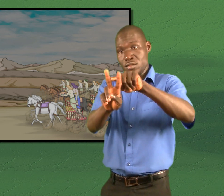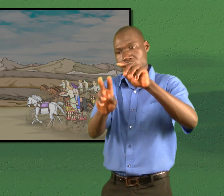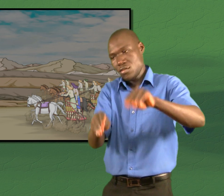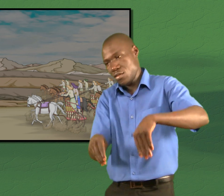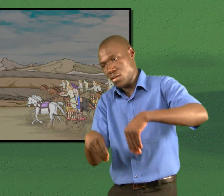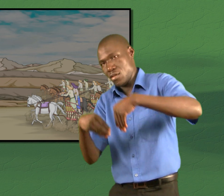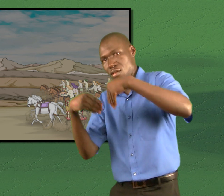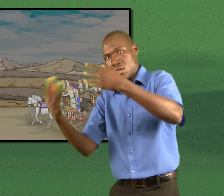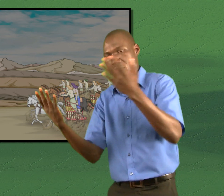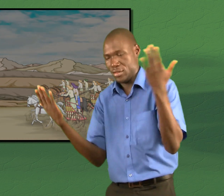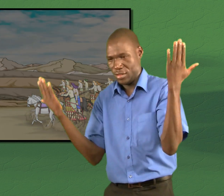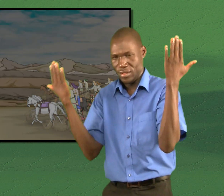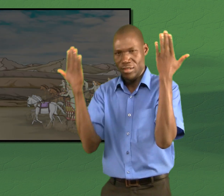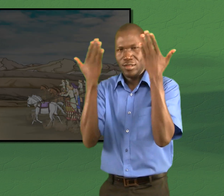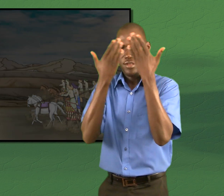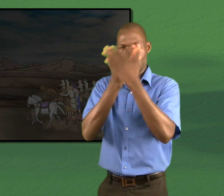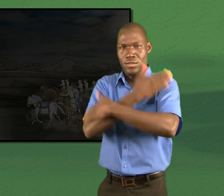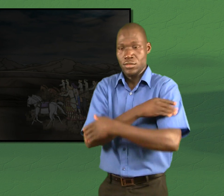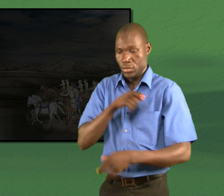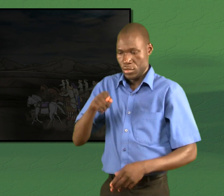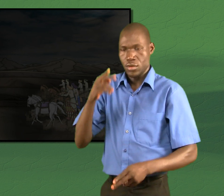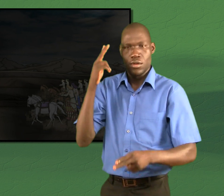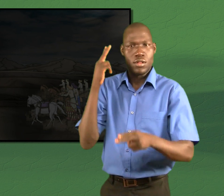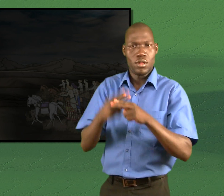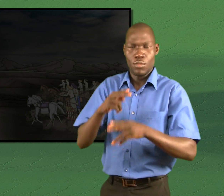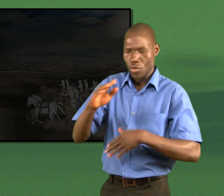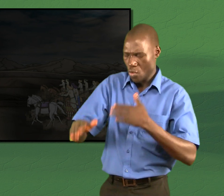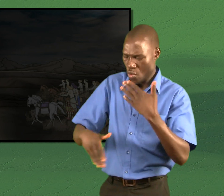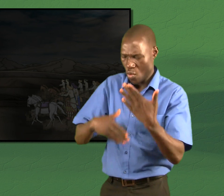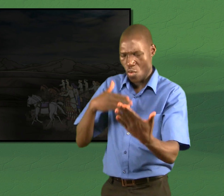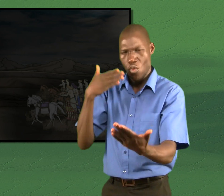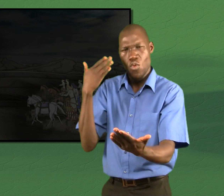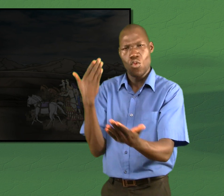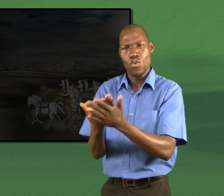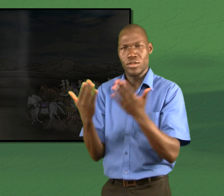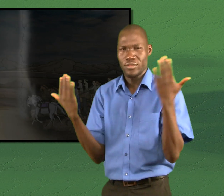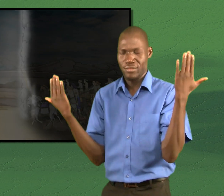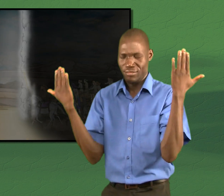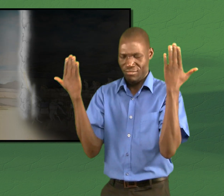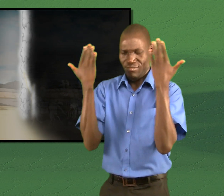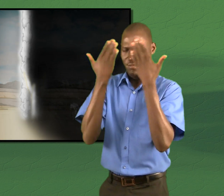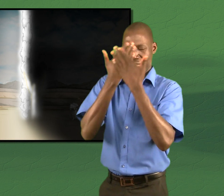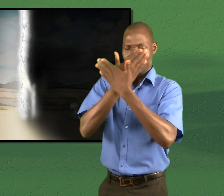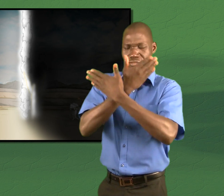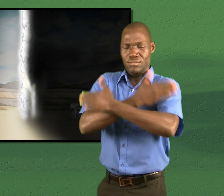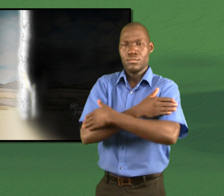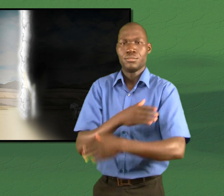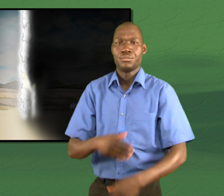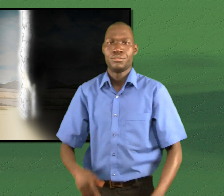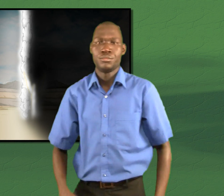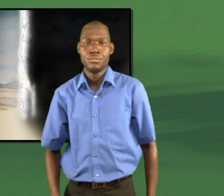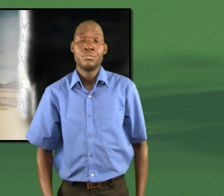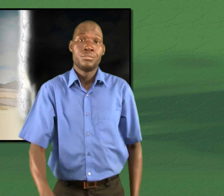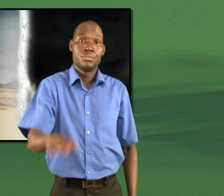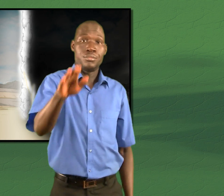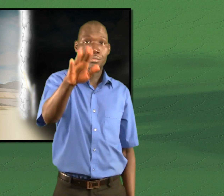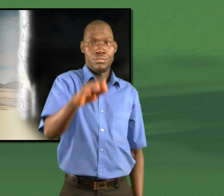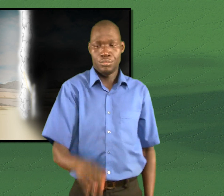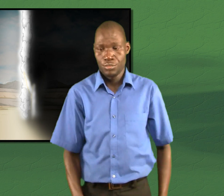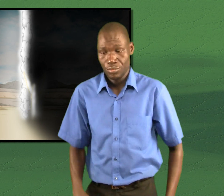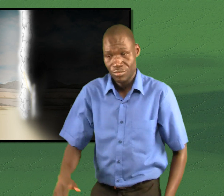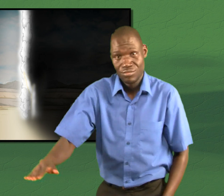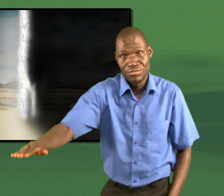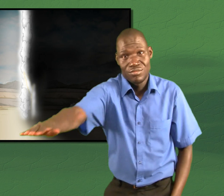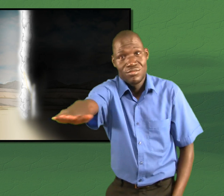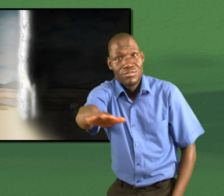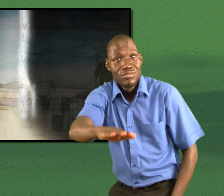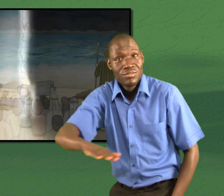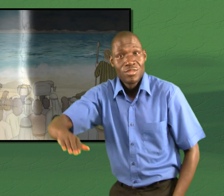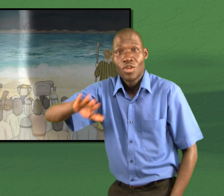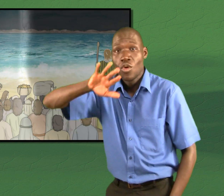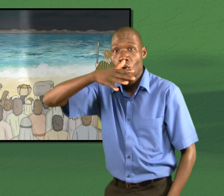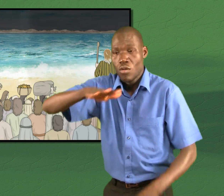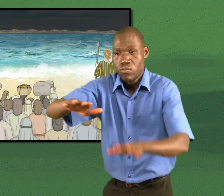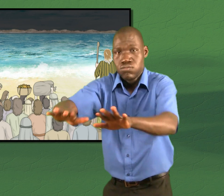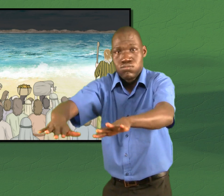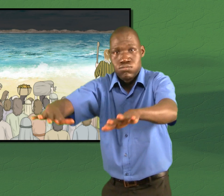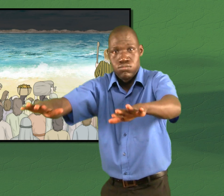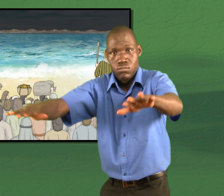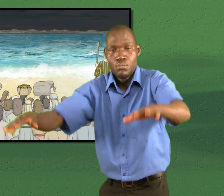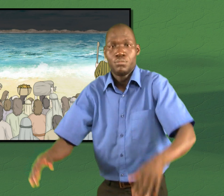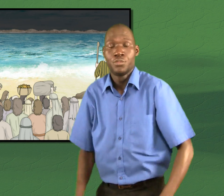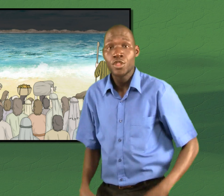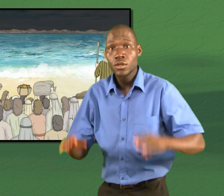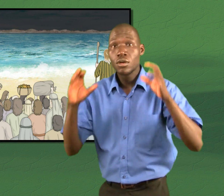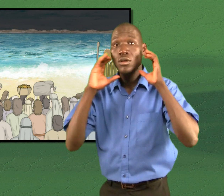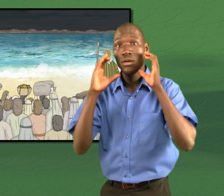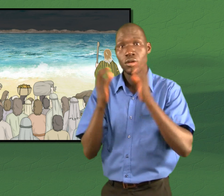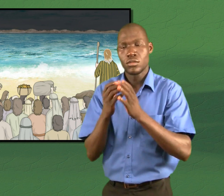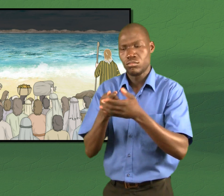The cloud was there in the darkness, but it lit up the night. So all night long neither camp went near the other.